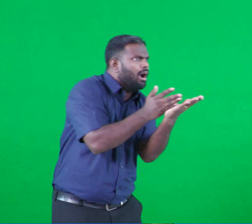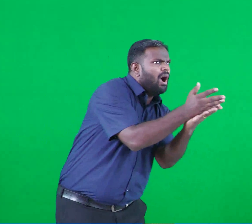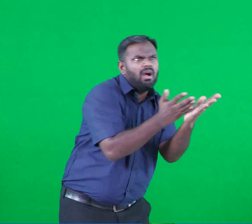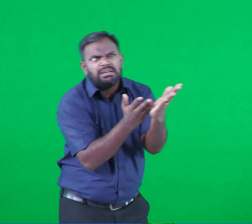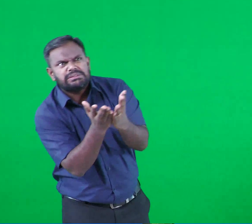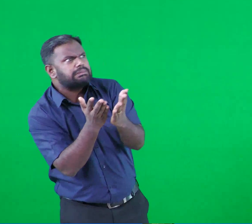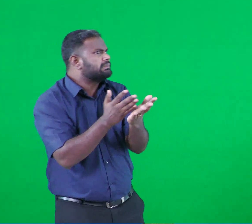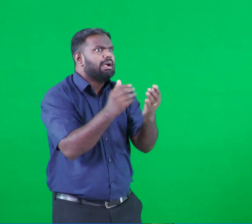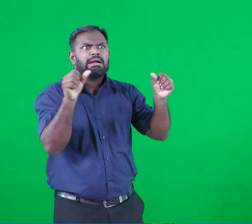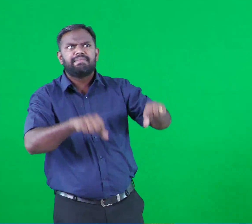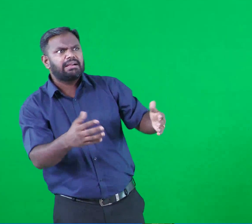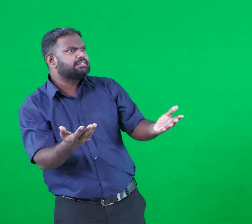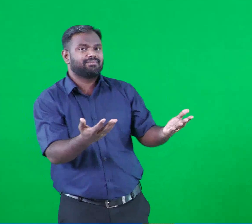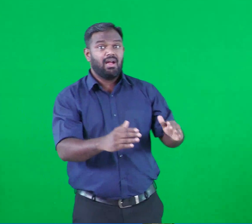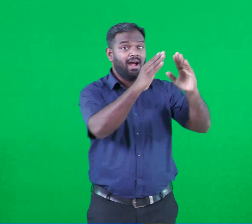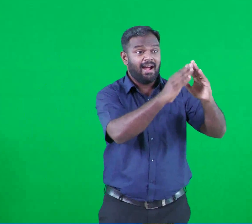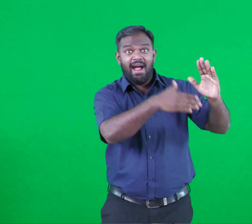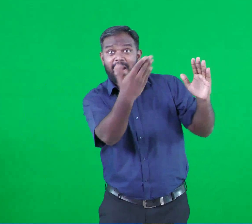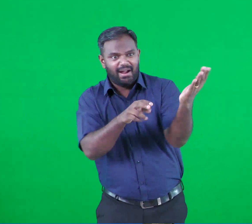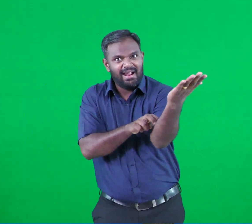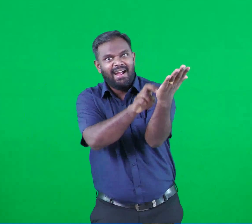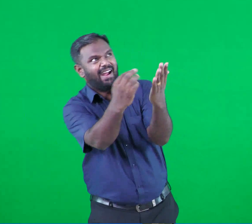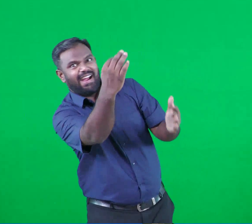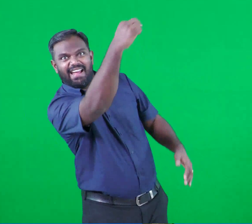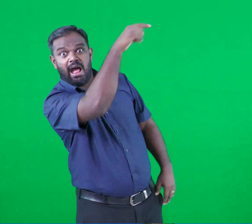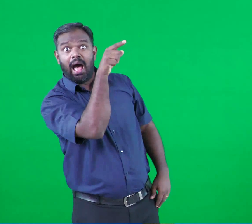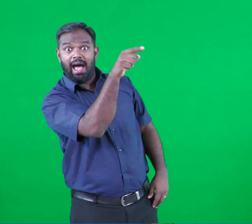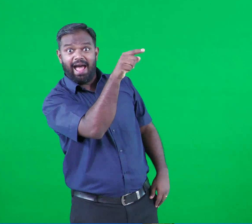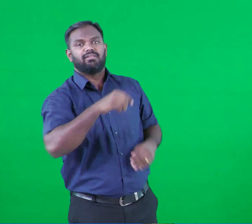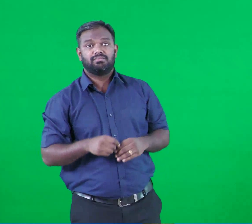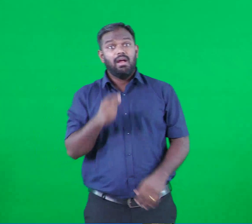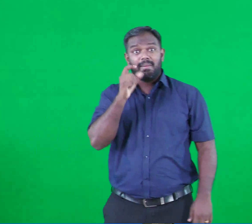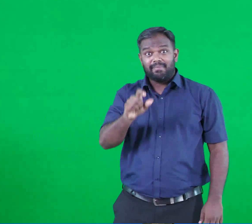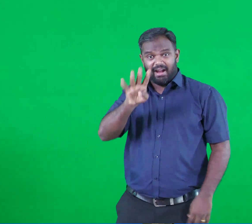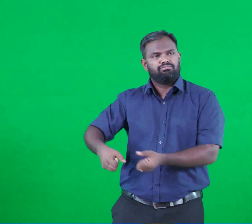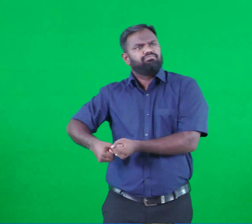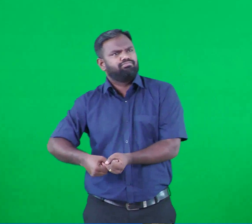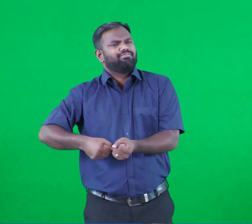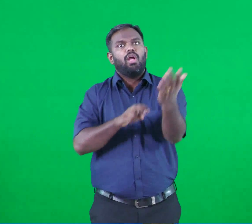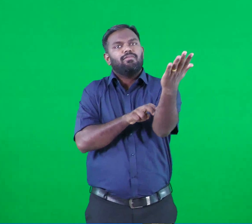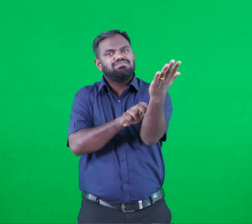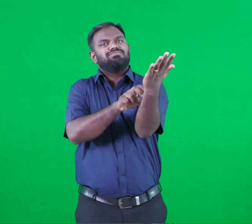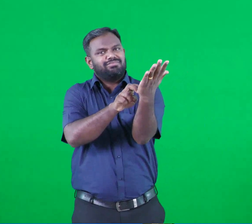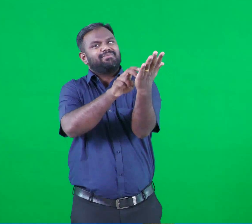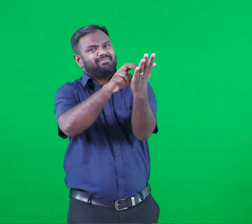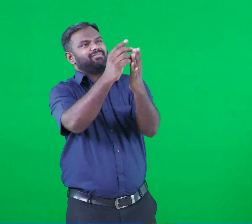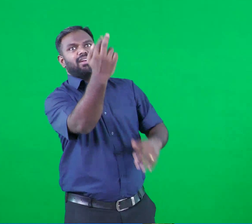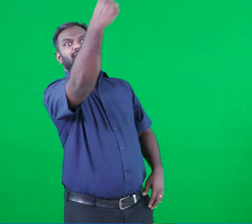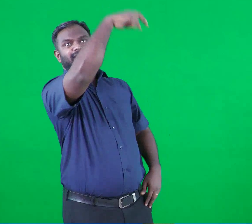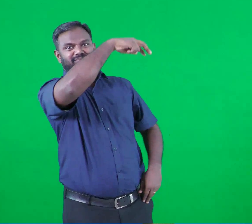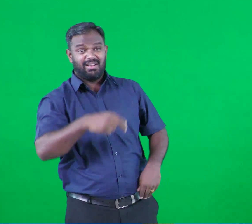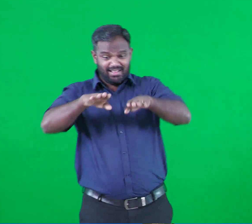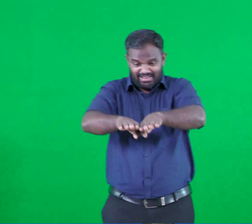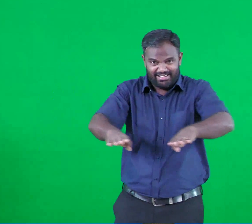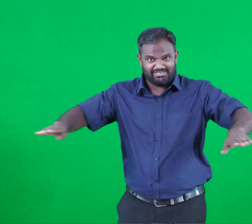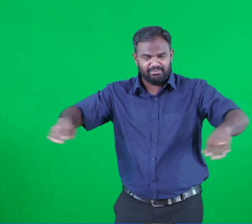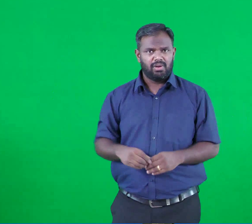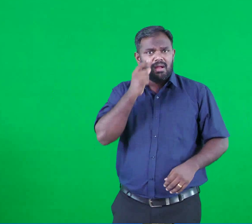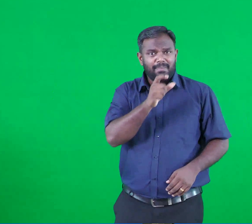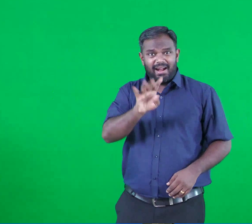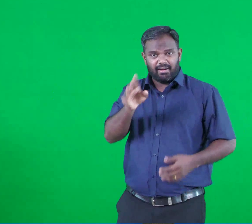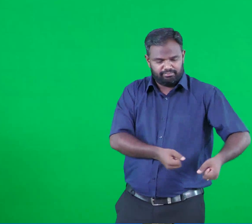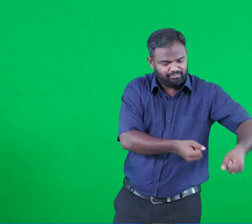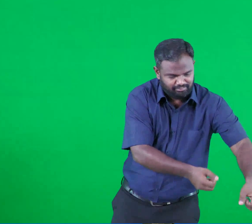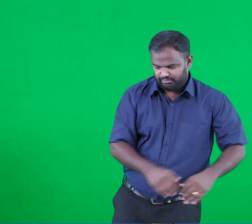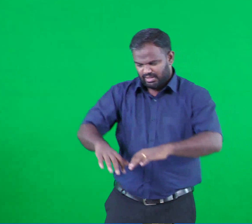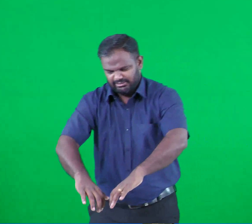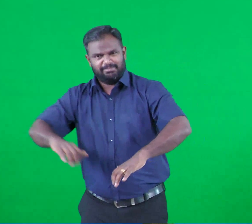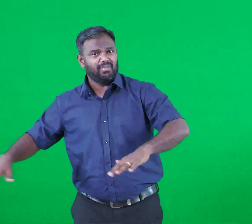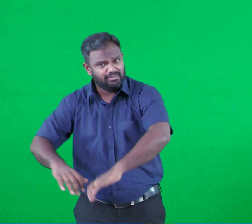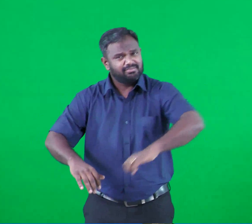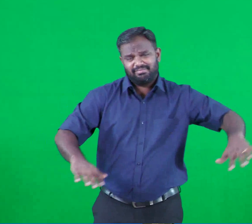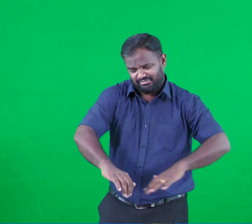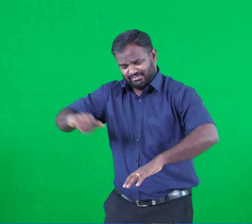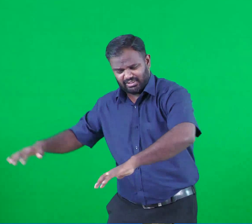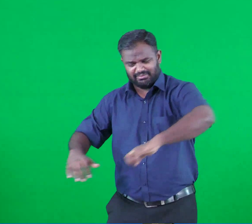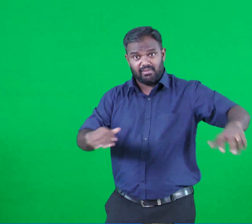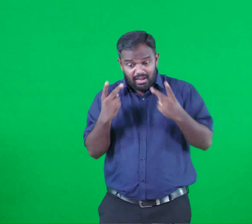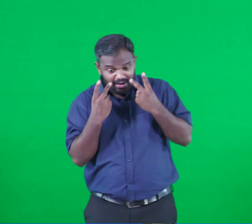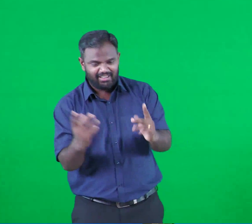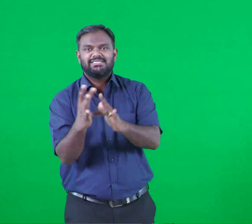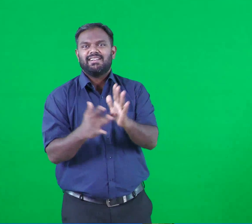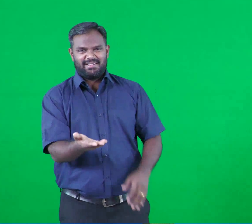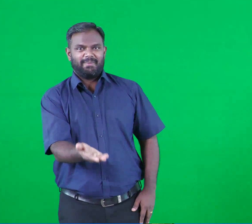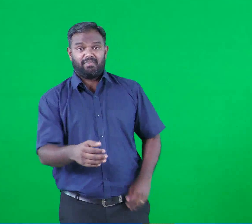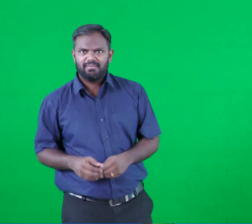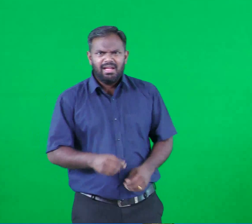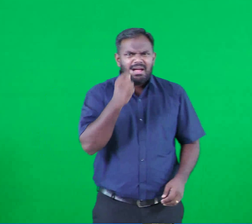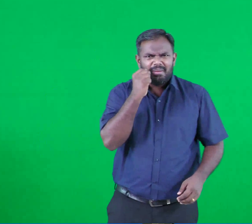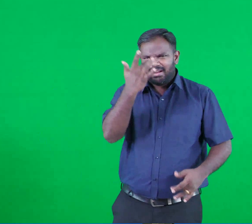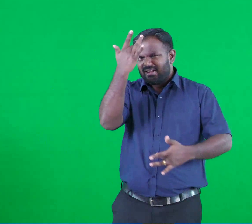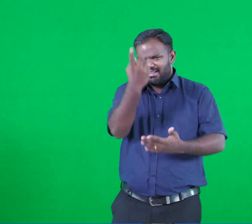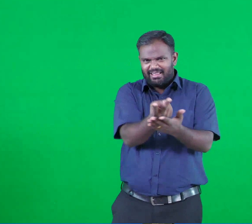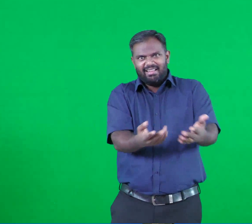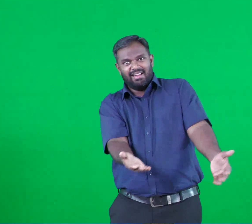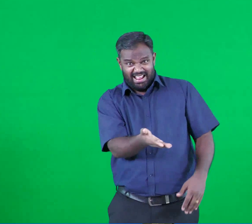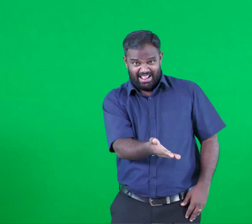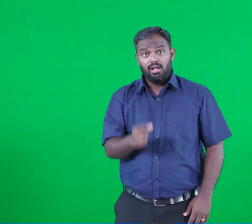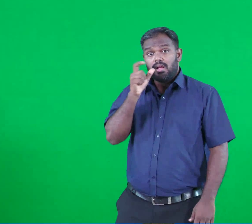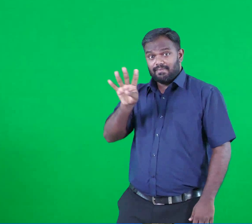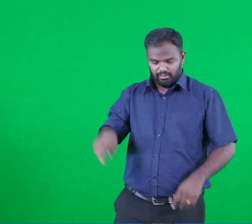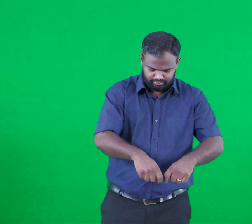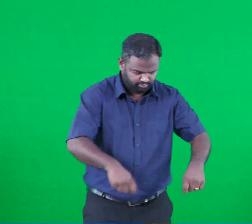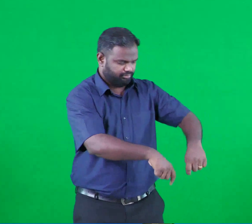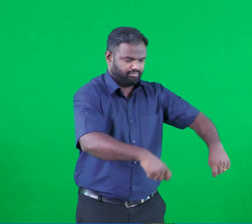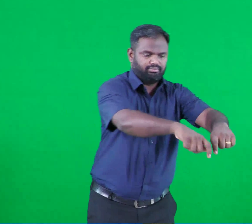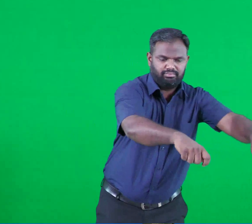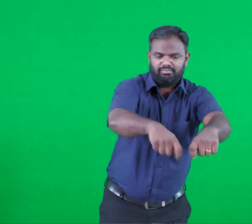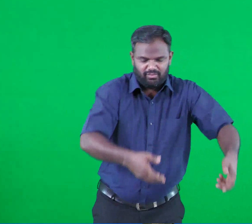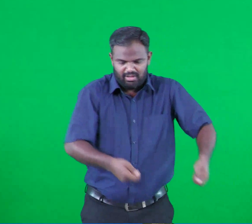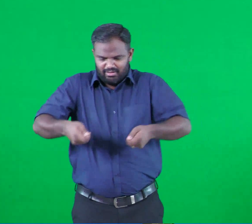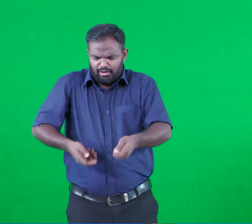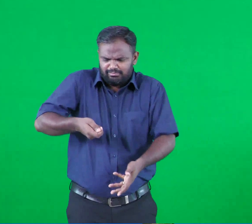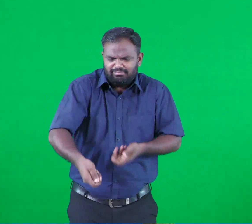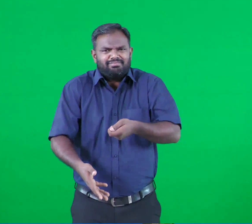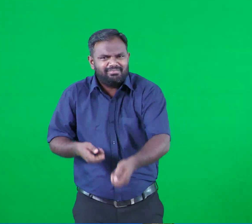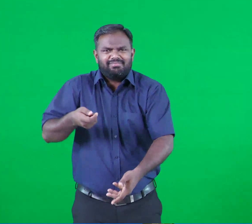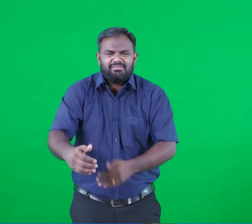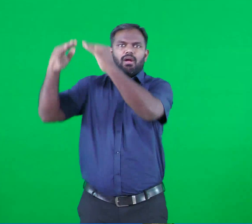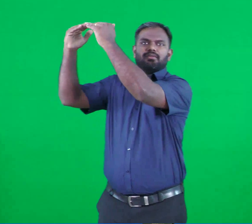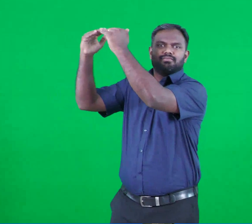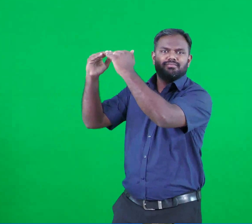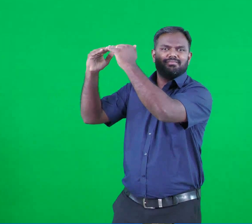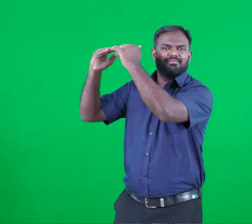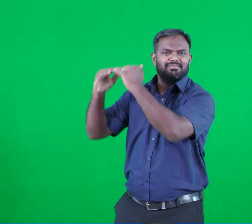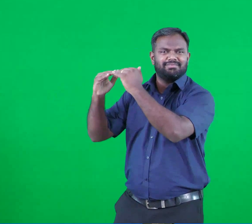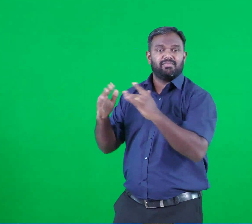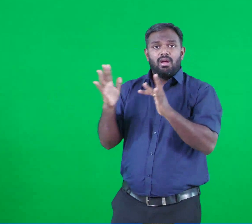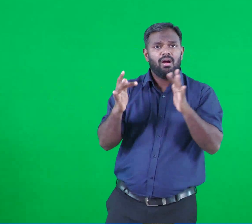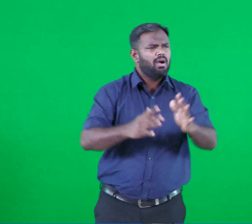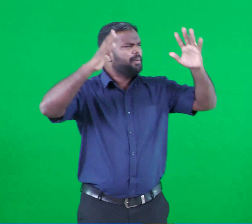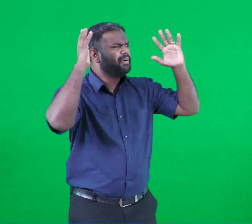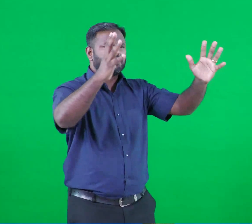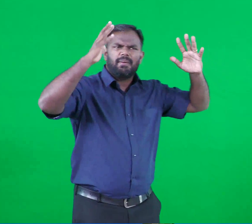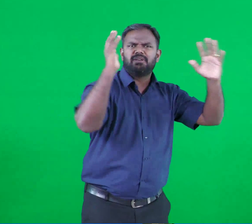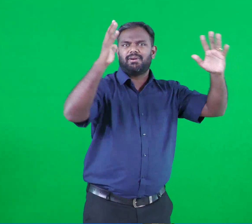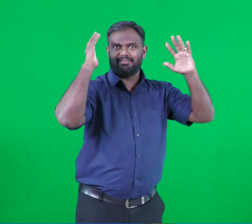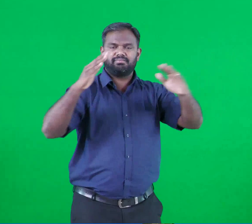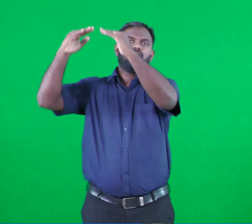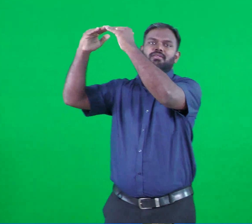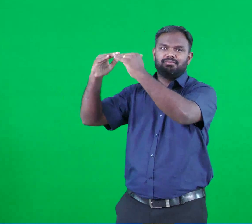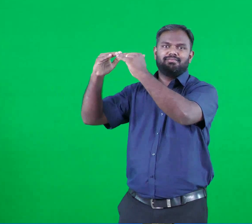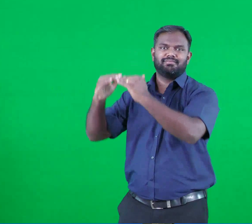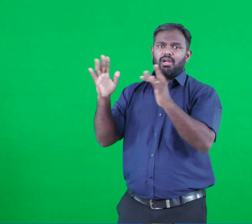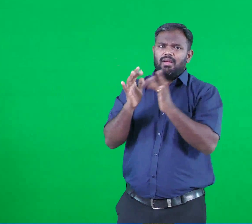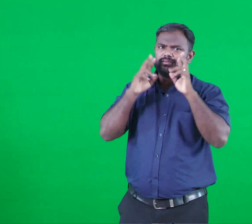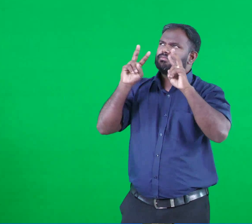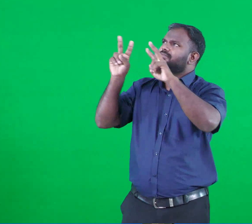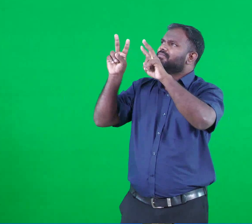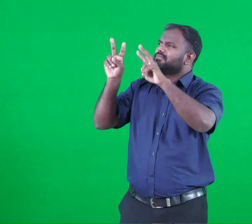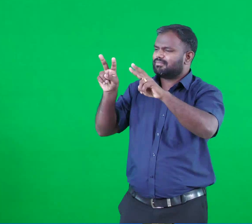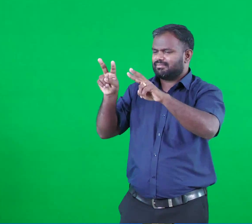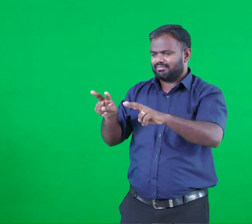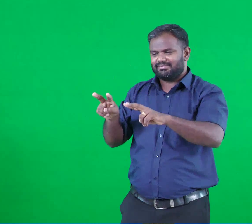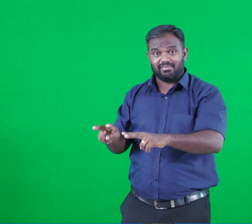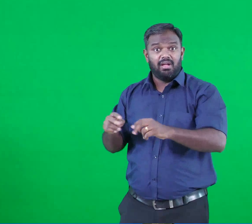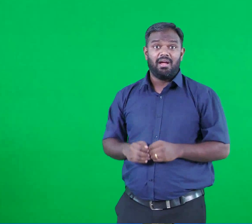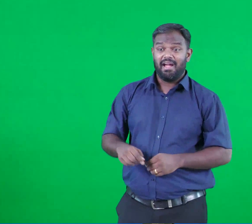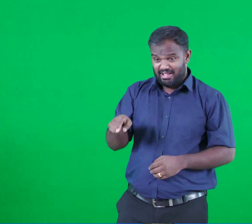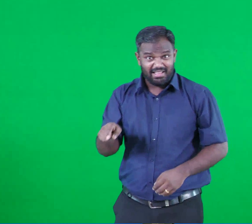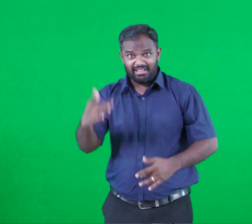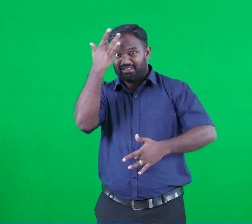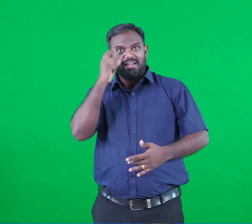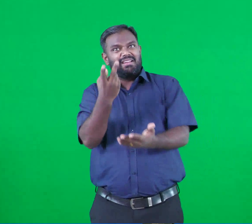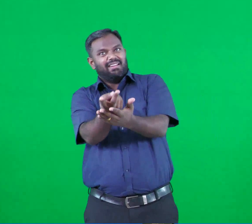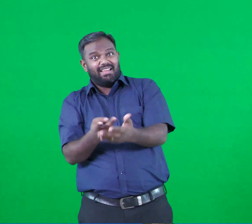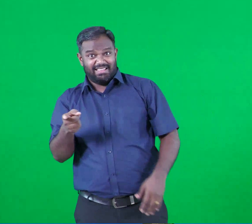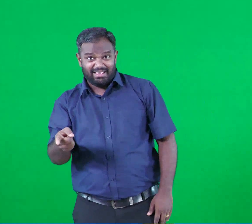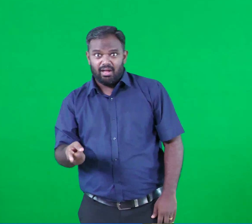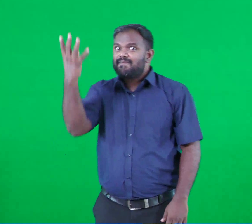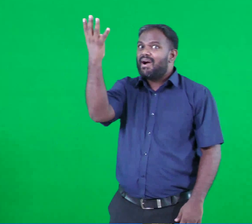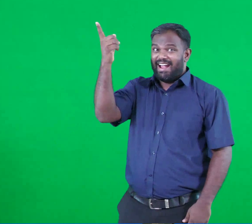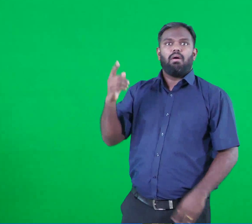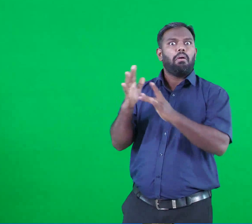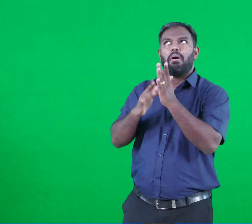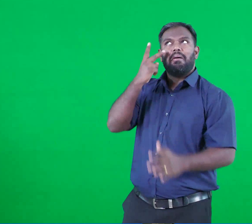Since they were unable to get to Jesus through the crowd, they uncovered the roof above Him, made an opening, and lowered the paralytic on his mat.